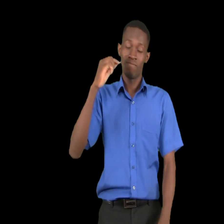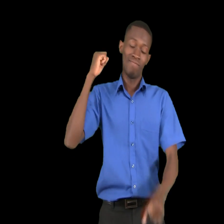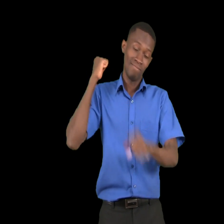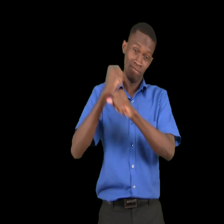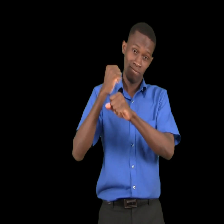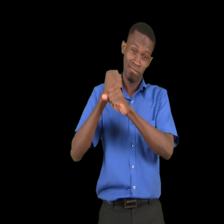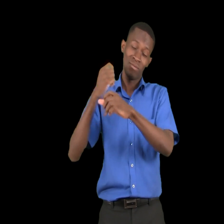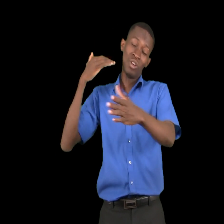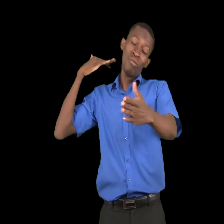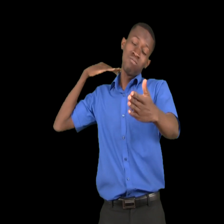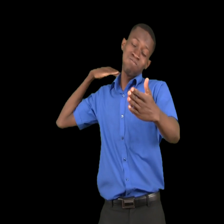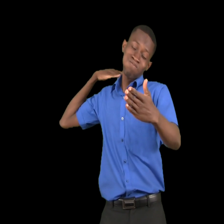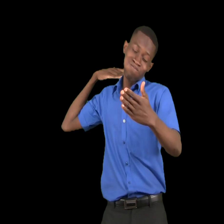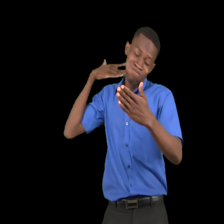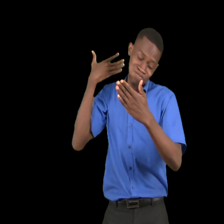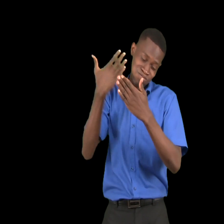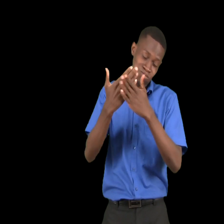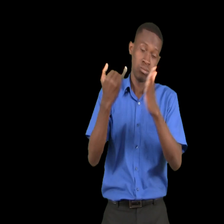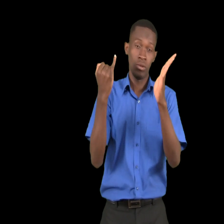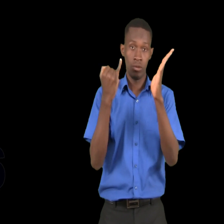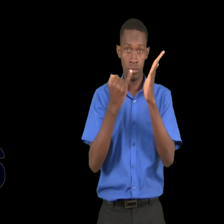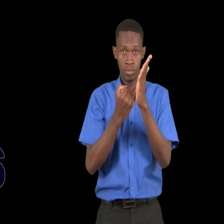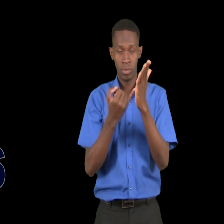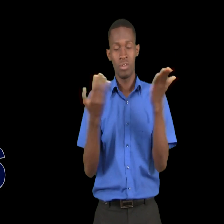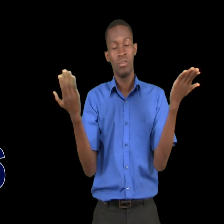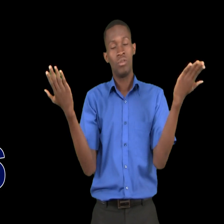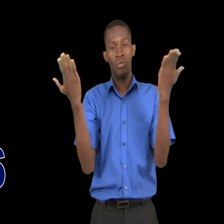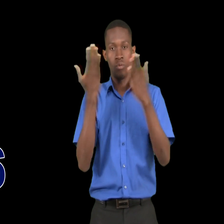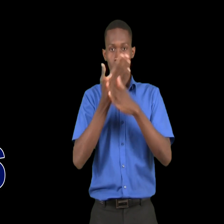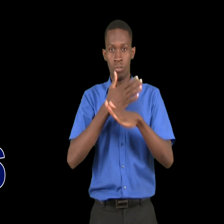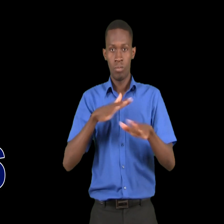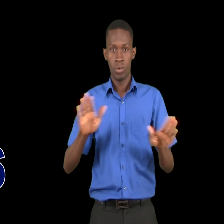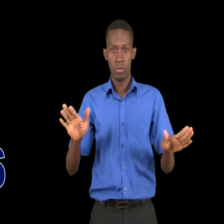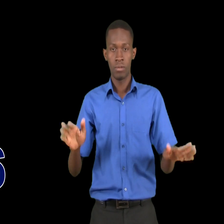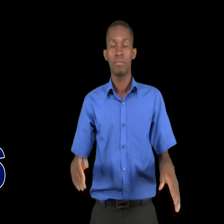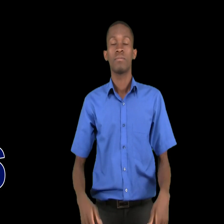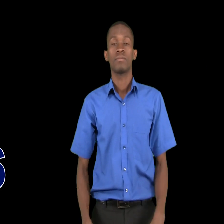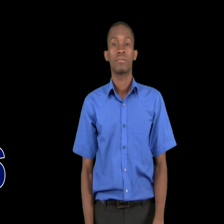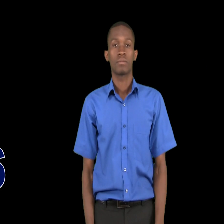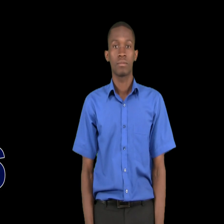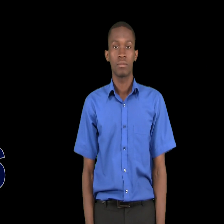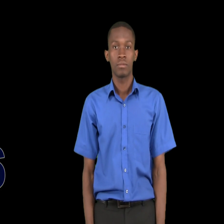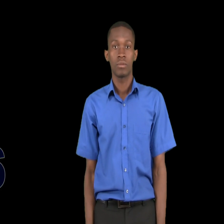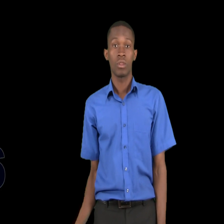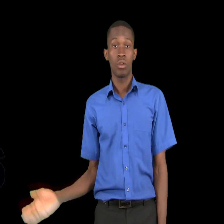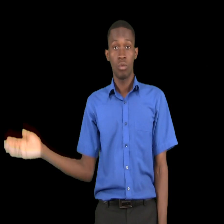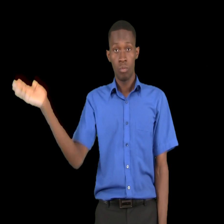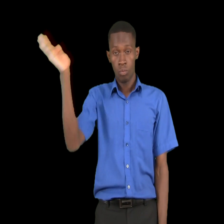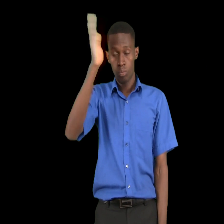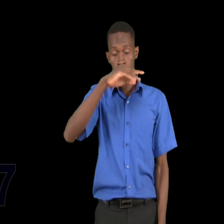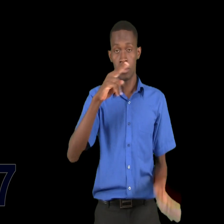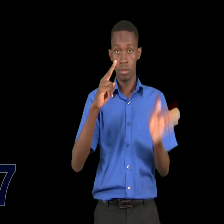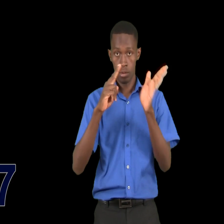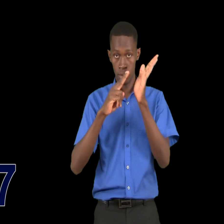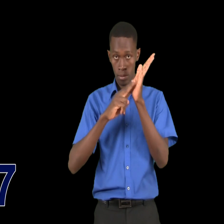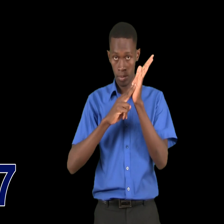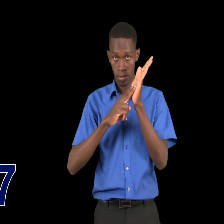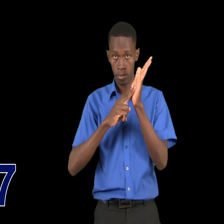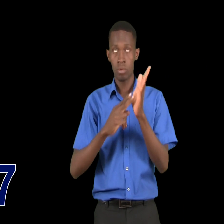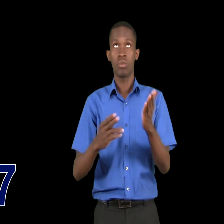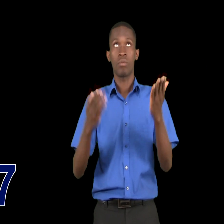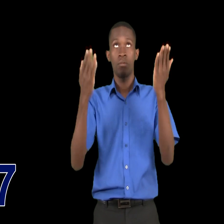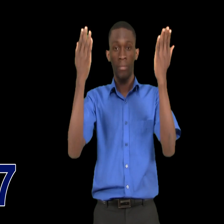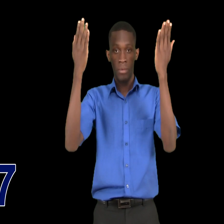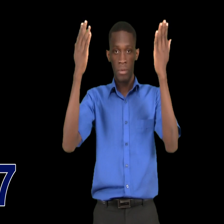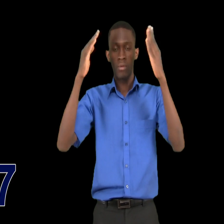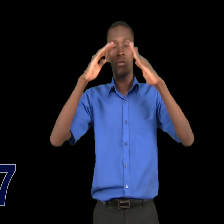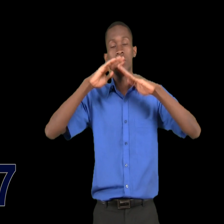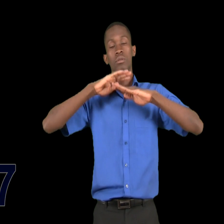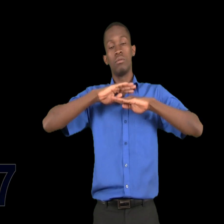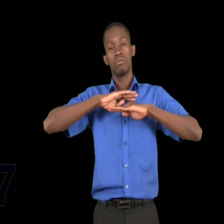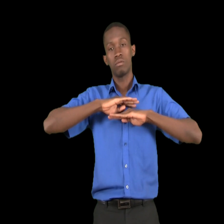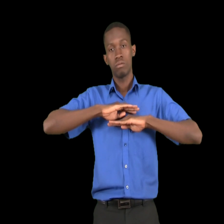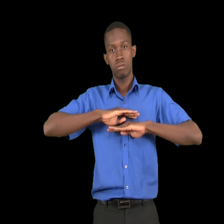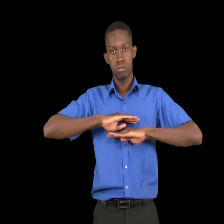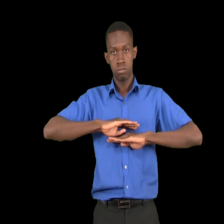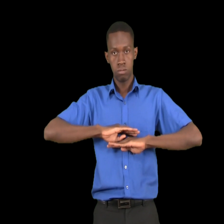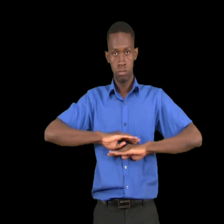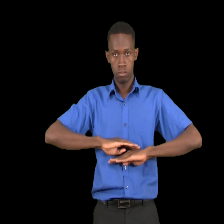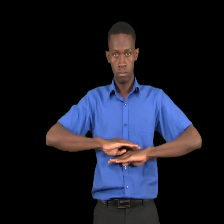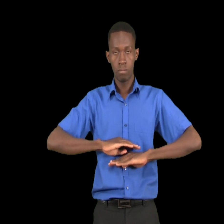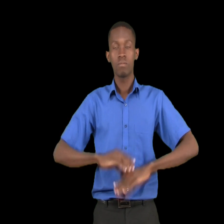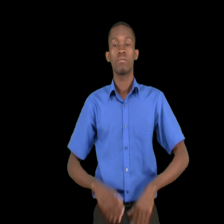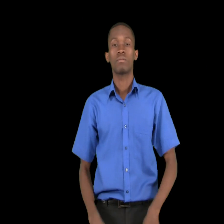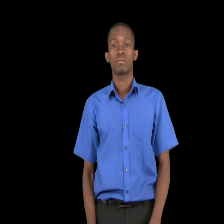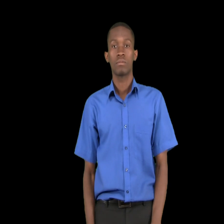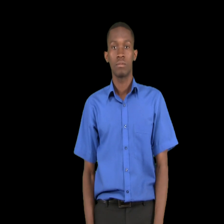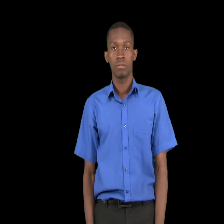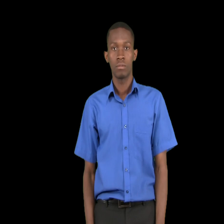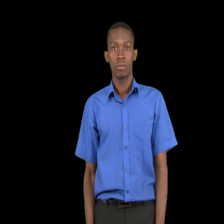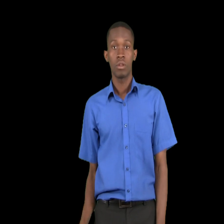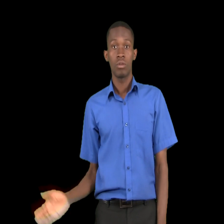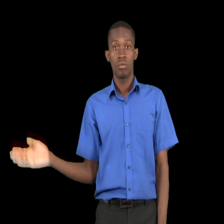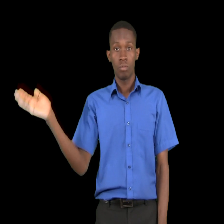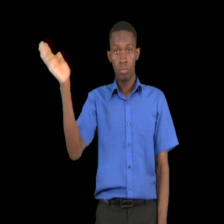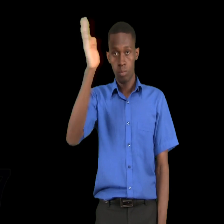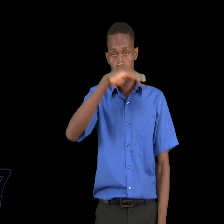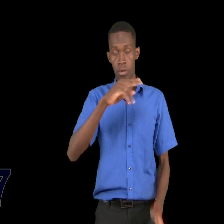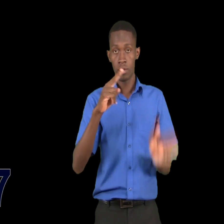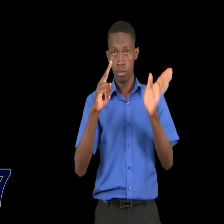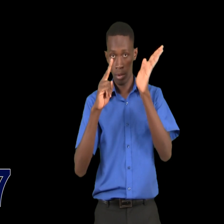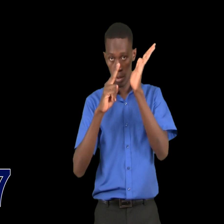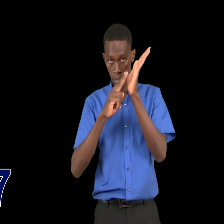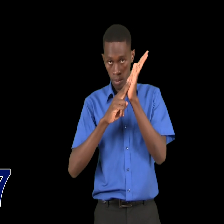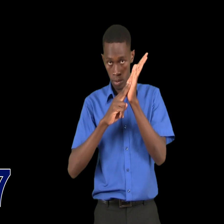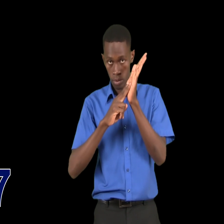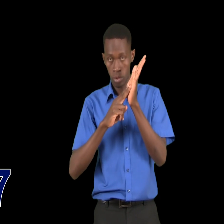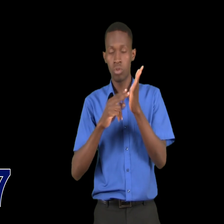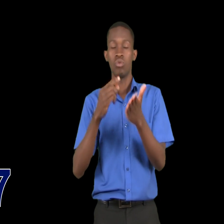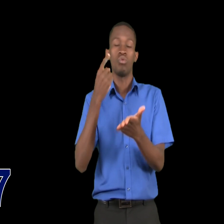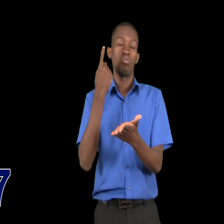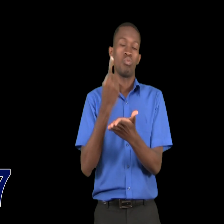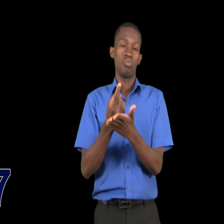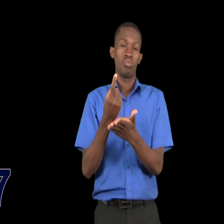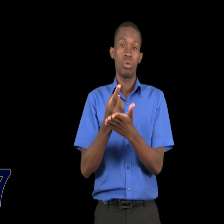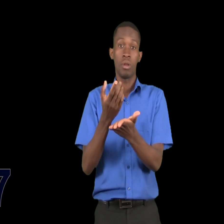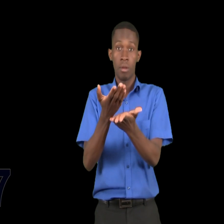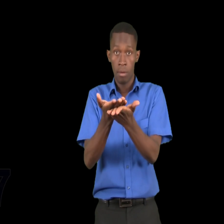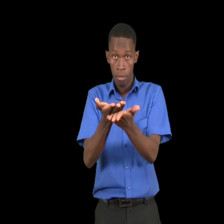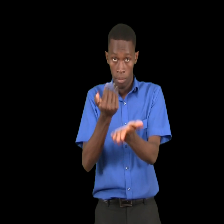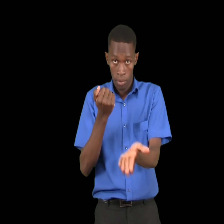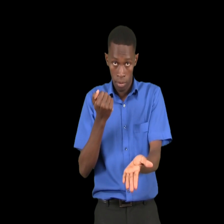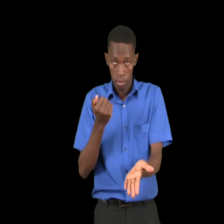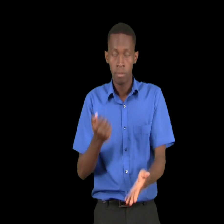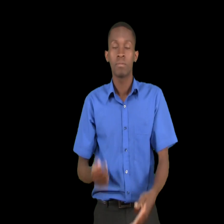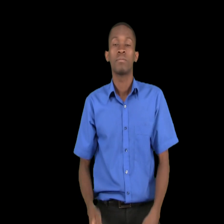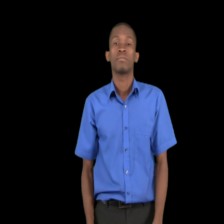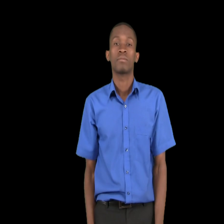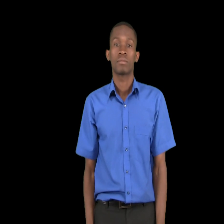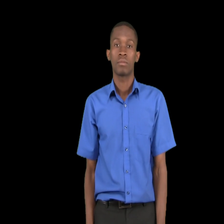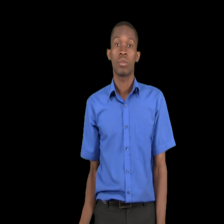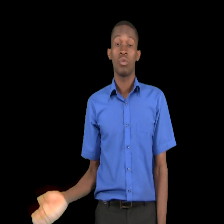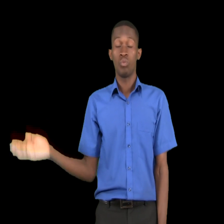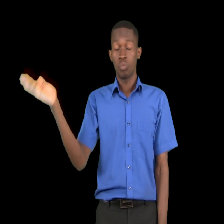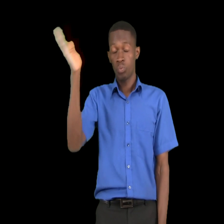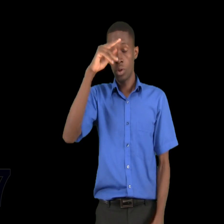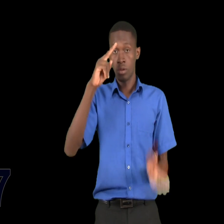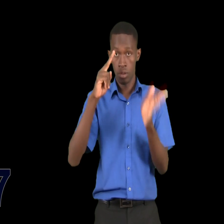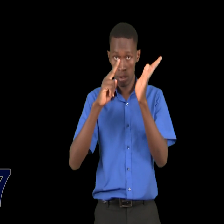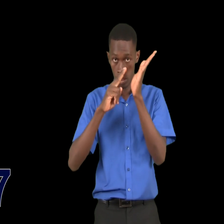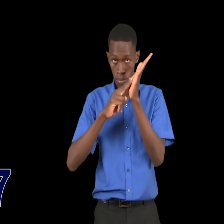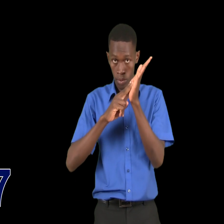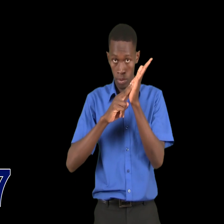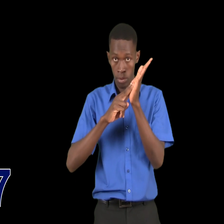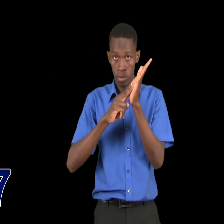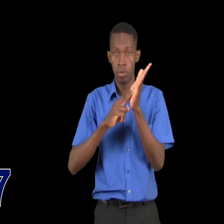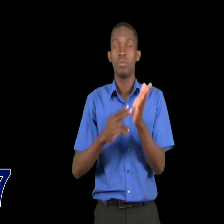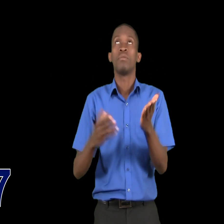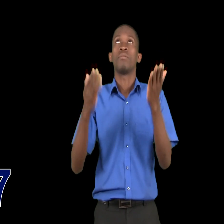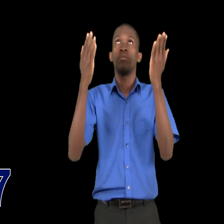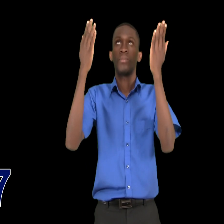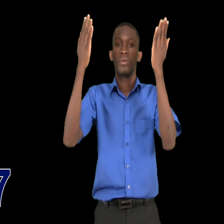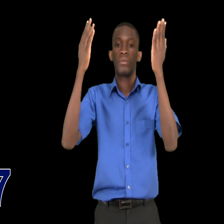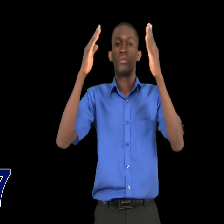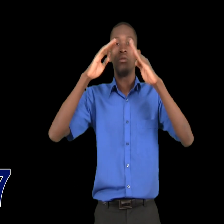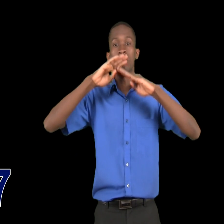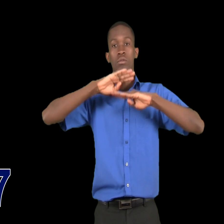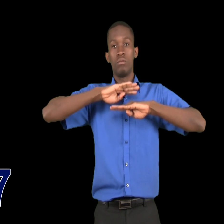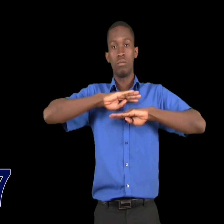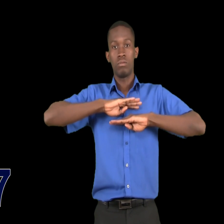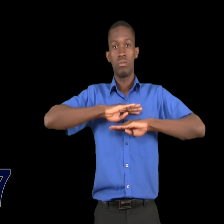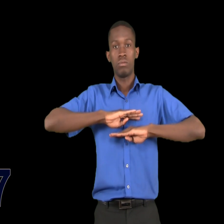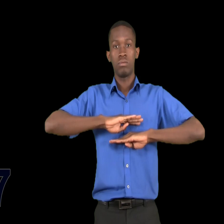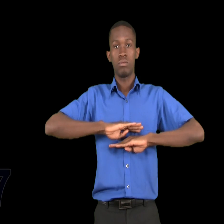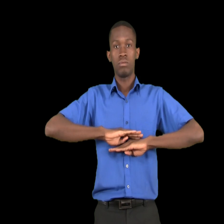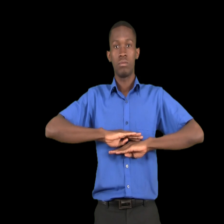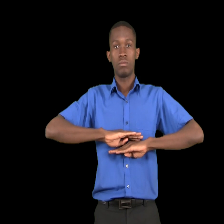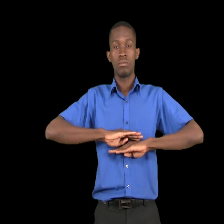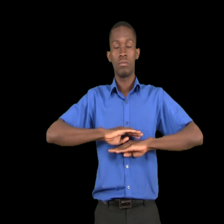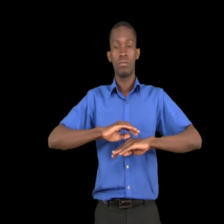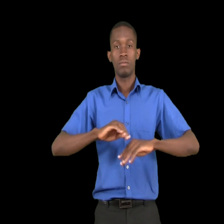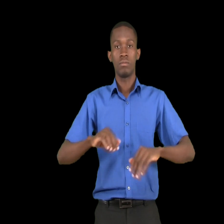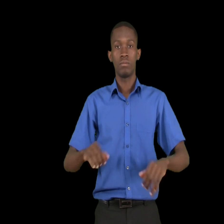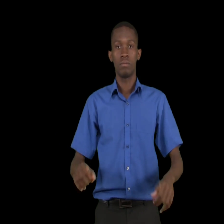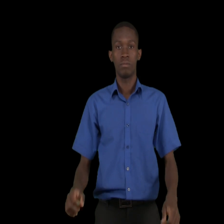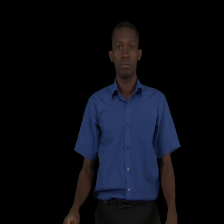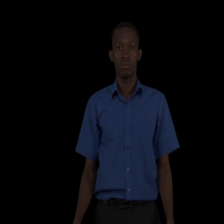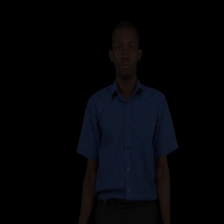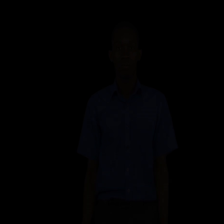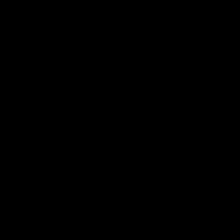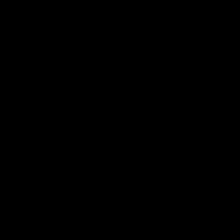And there was evening, and there was morning—the sixth day. Thus the heavens and the earth were completed in all their vast array. And by the seventh day God had finished the work He had been doing; so on that day He rested from all His work. Then God blessed the seventh day and sanctified it, because on that day He rested from all the work of creation that He had accomplished.